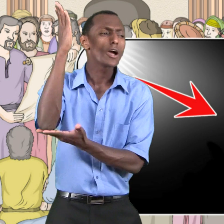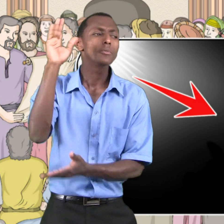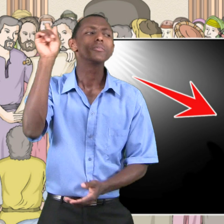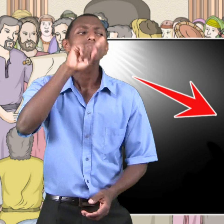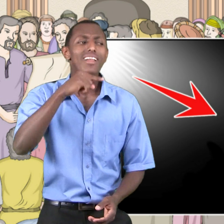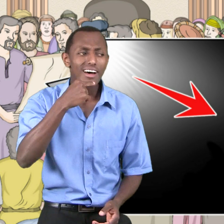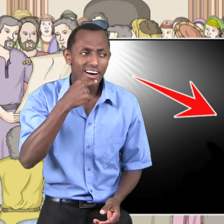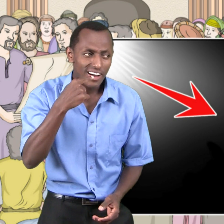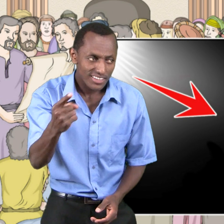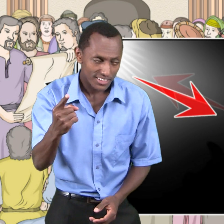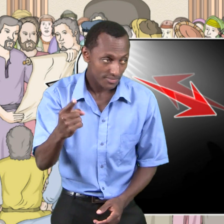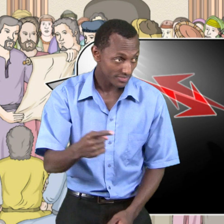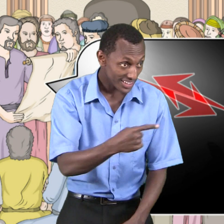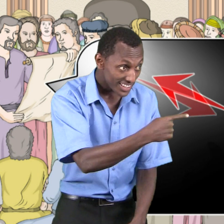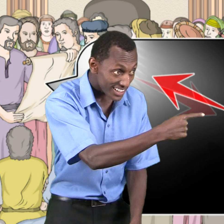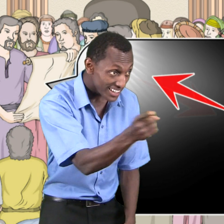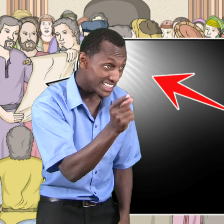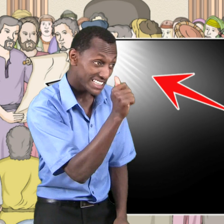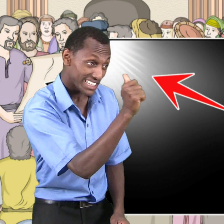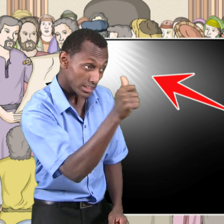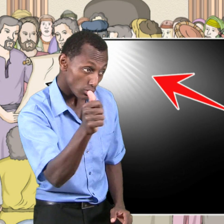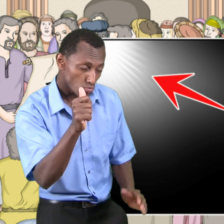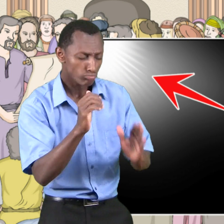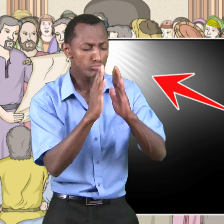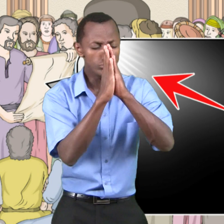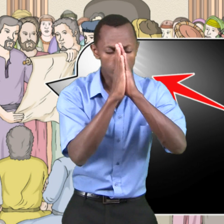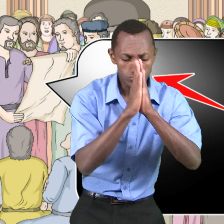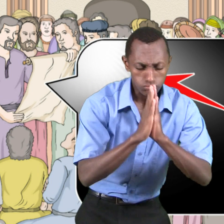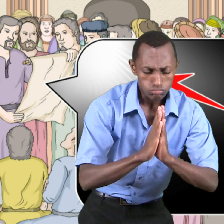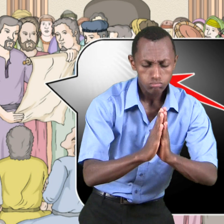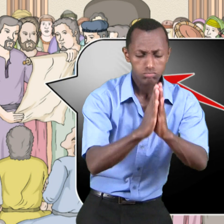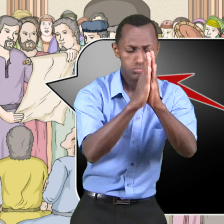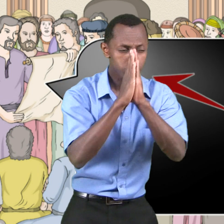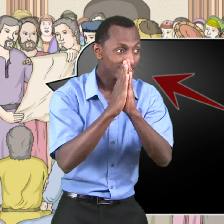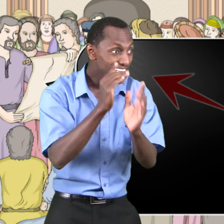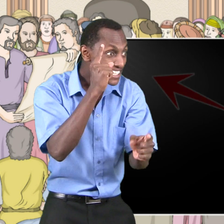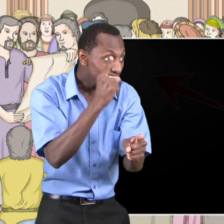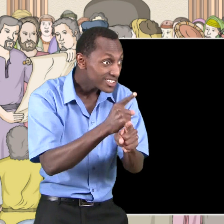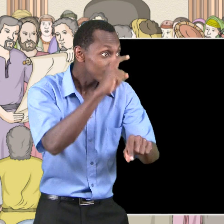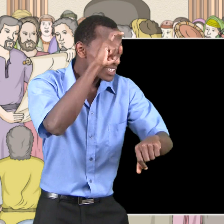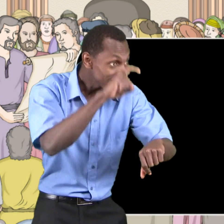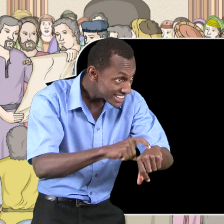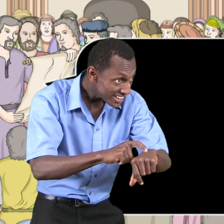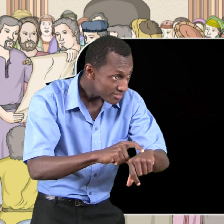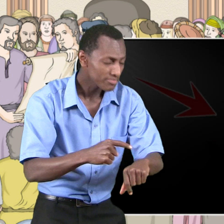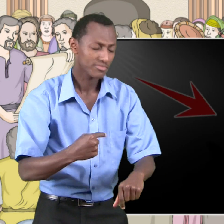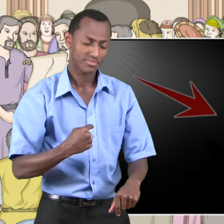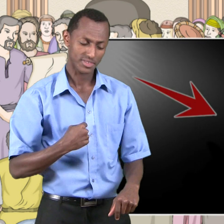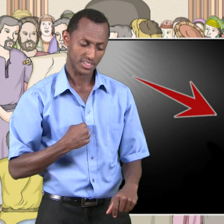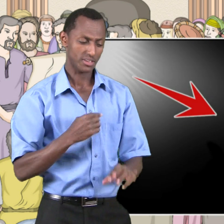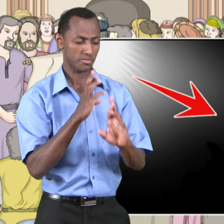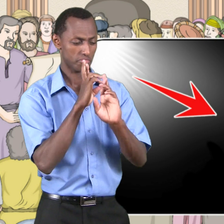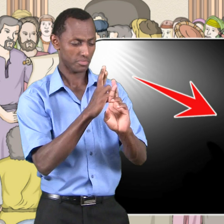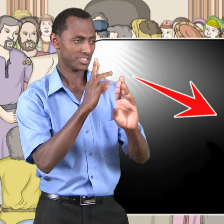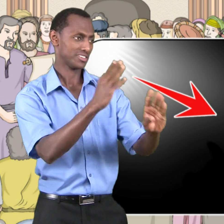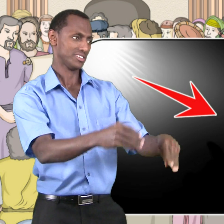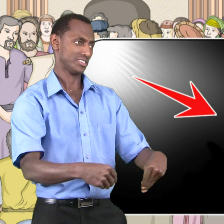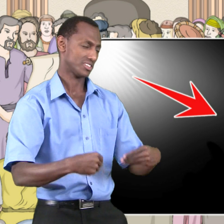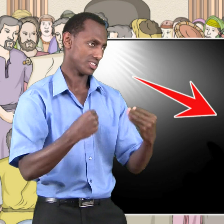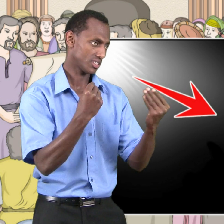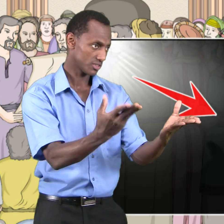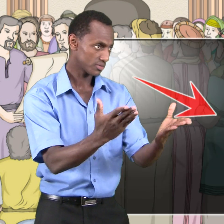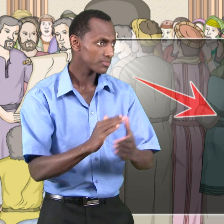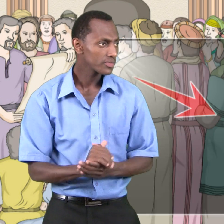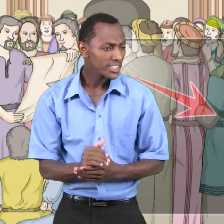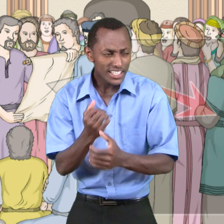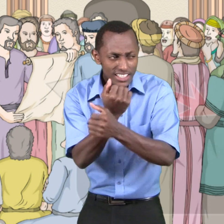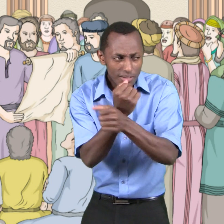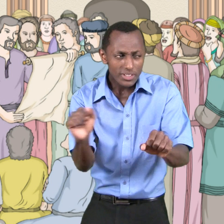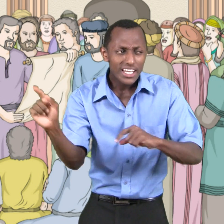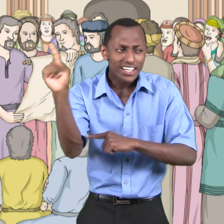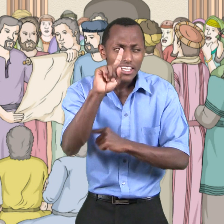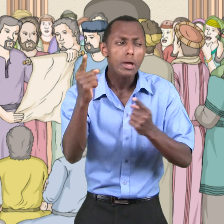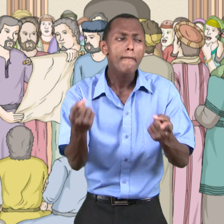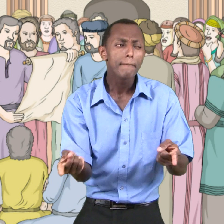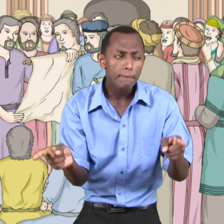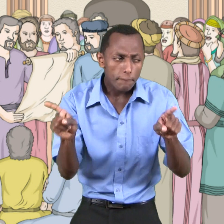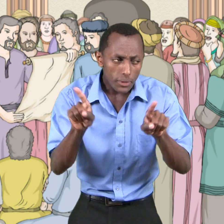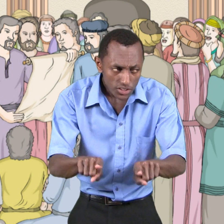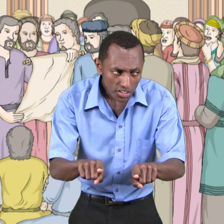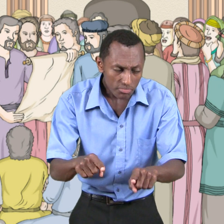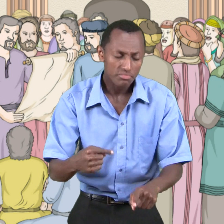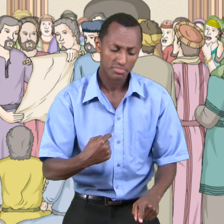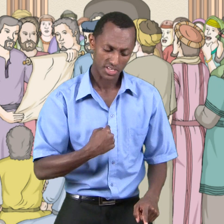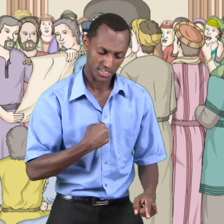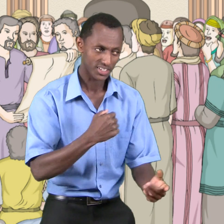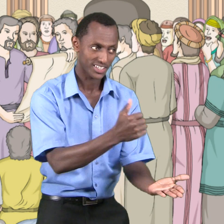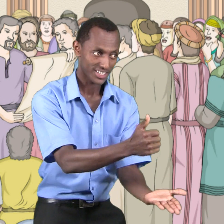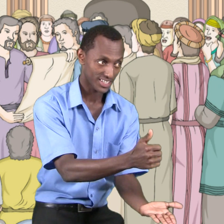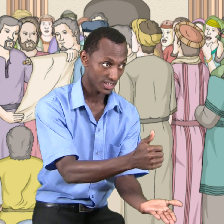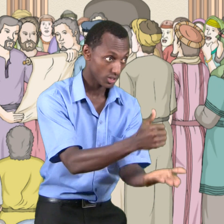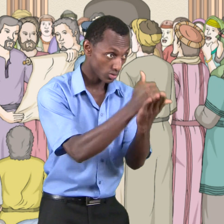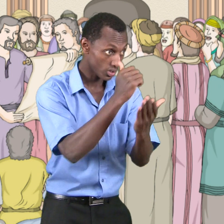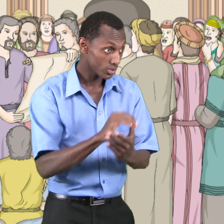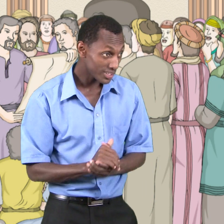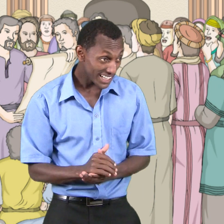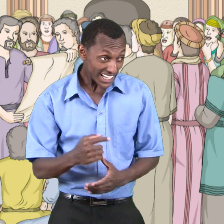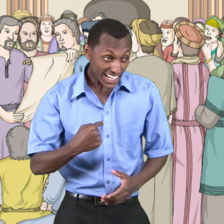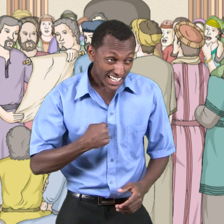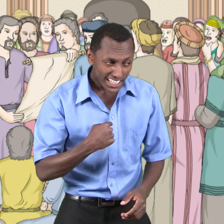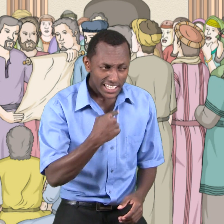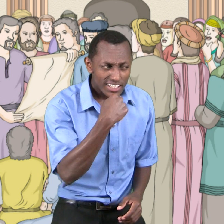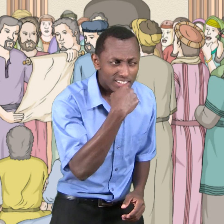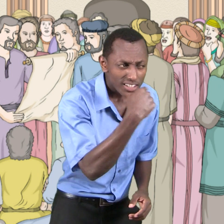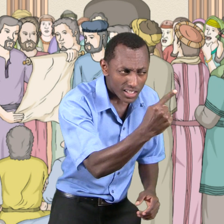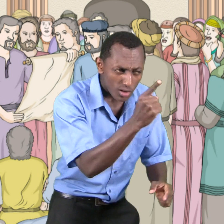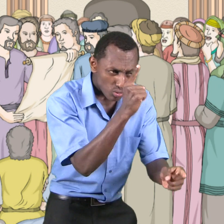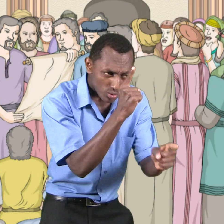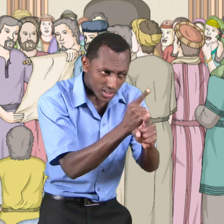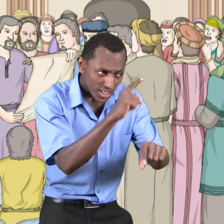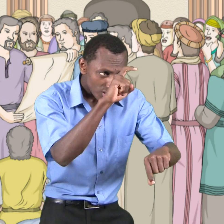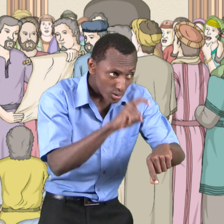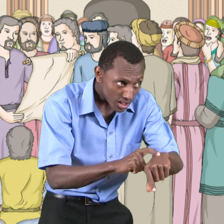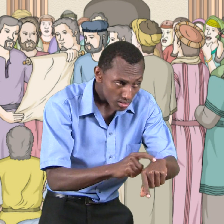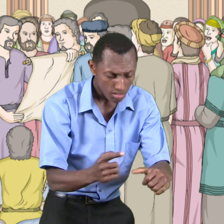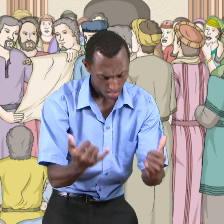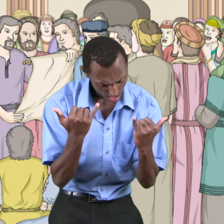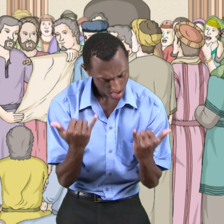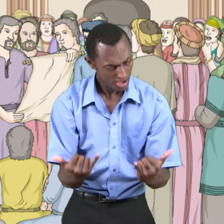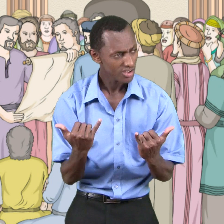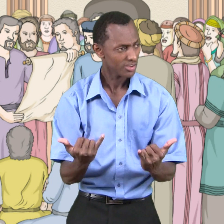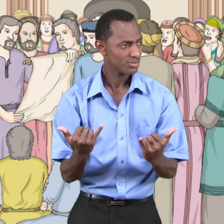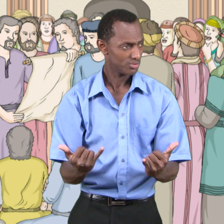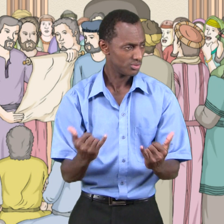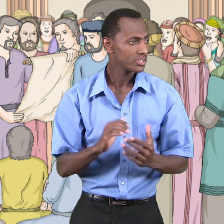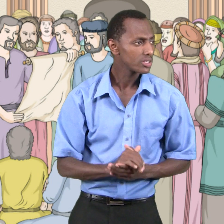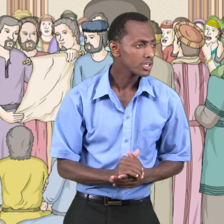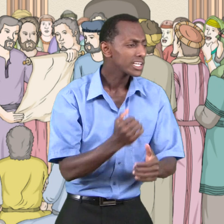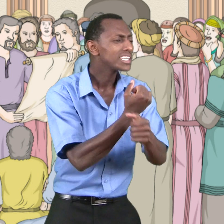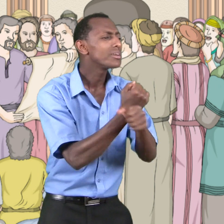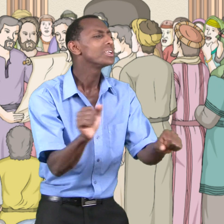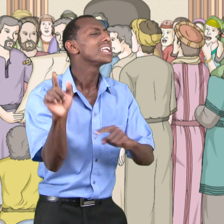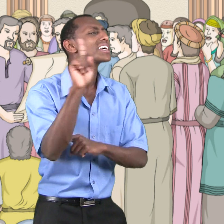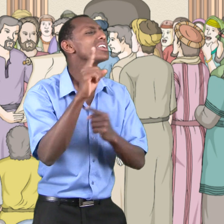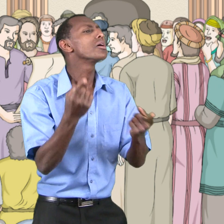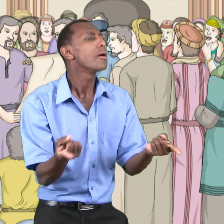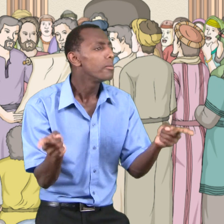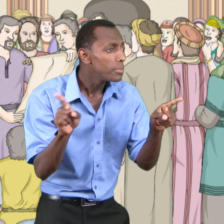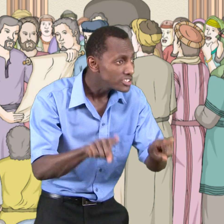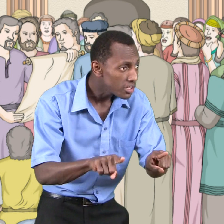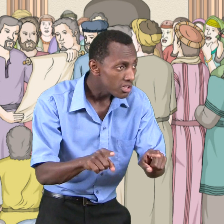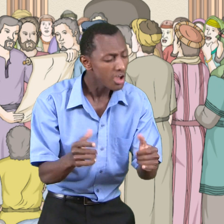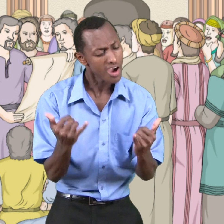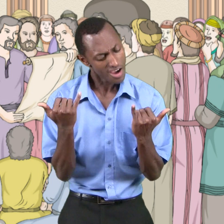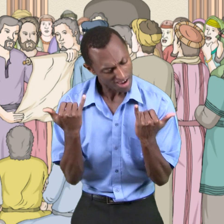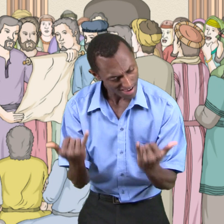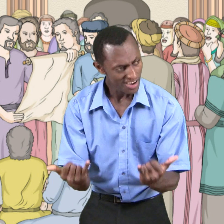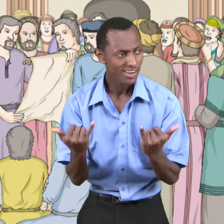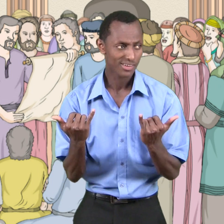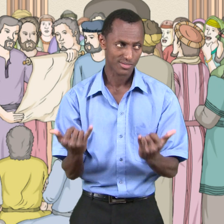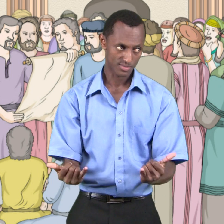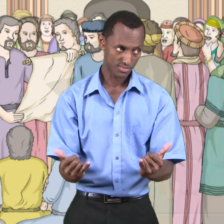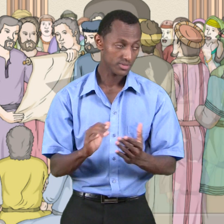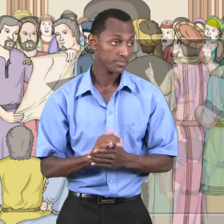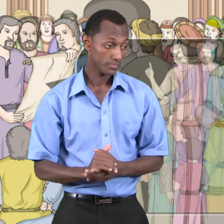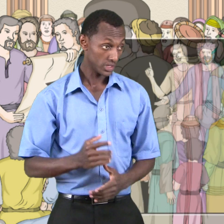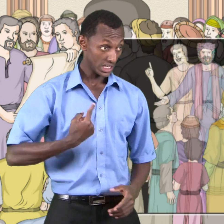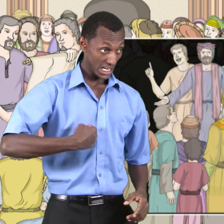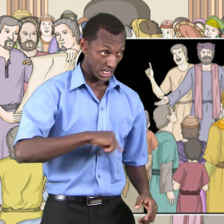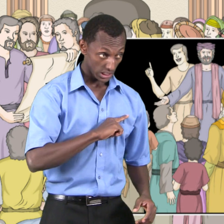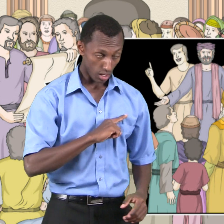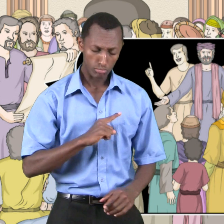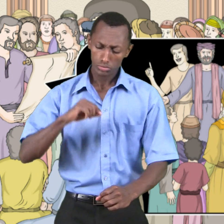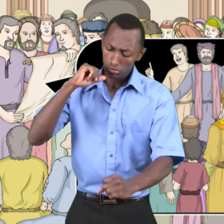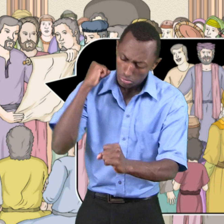For He says: “In the time of favor I heard you, and in the day of salvation I helped you.” Behold, now is the time of favor; now is the day of salvation!